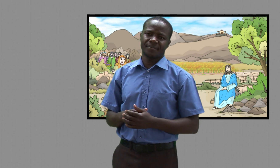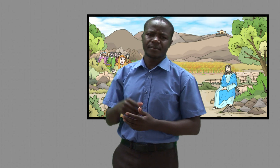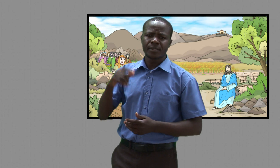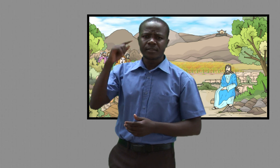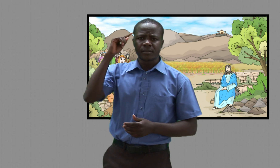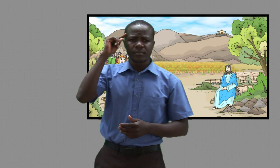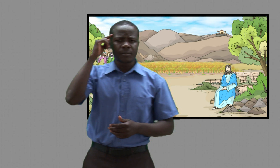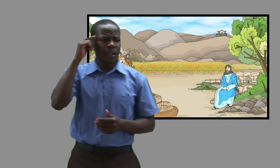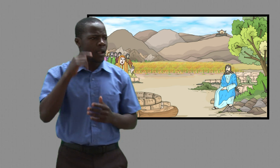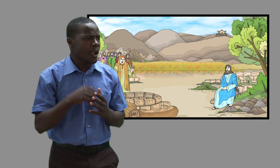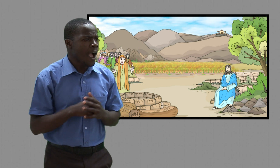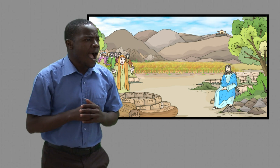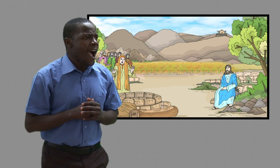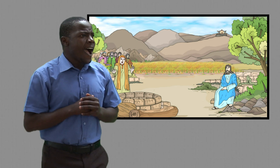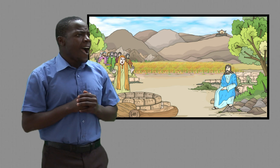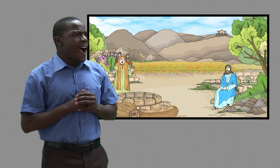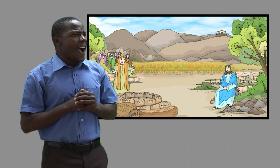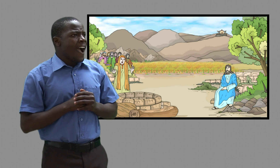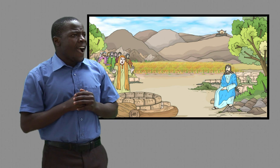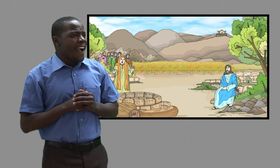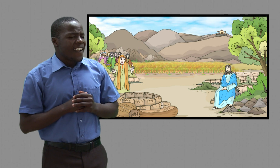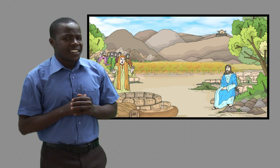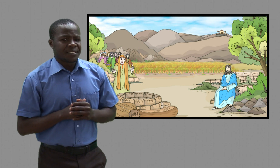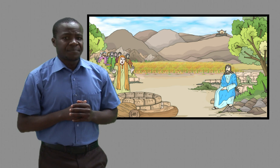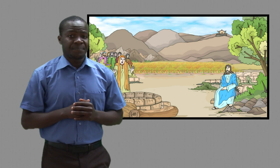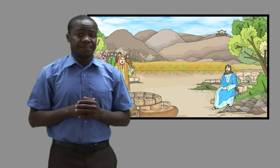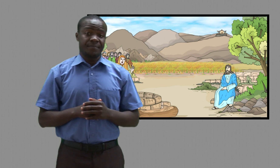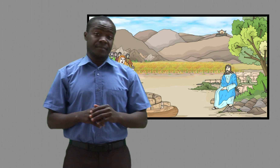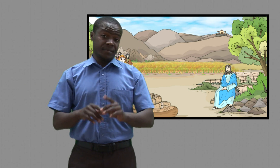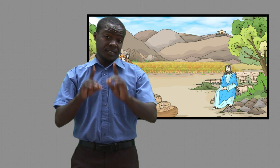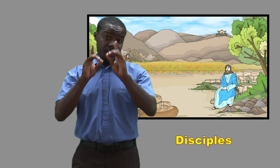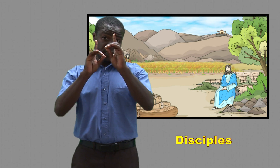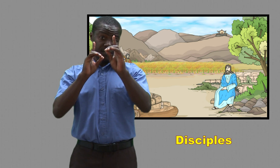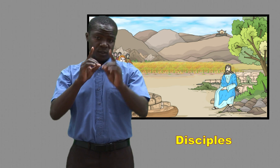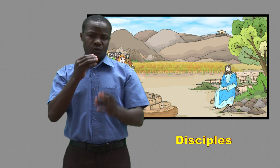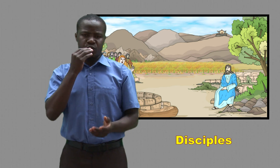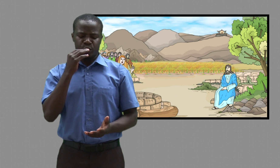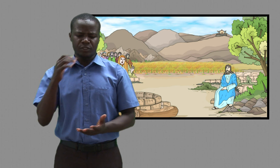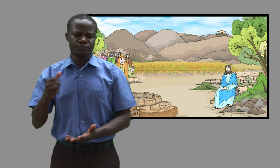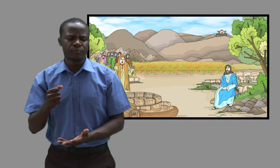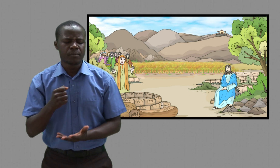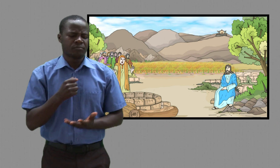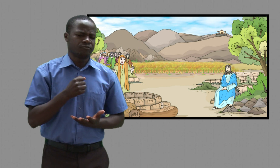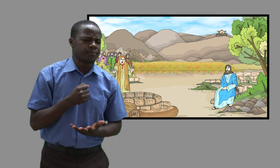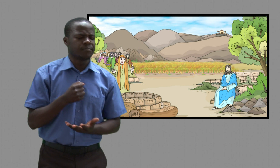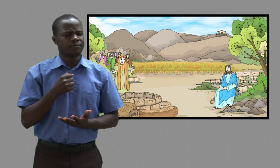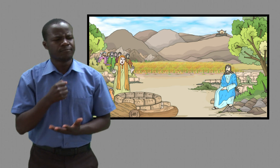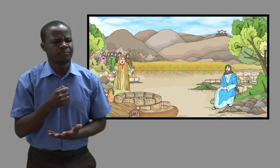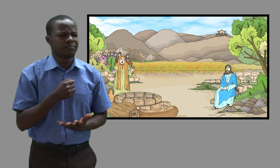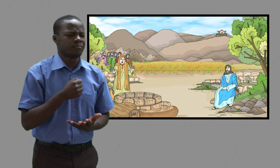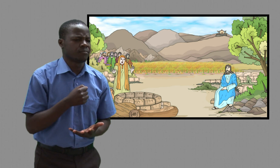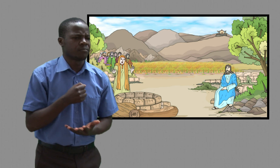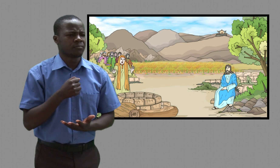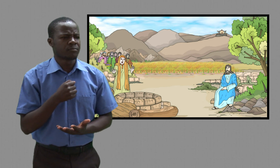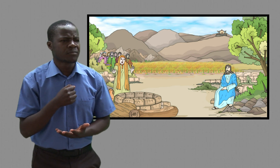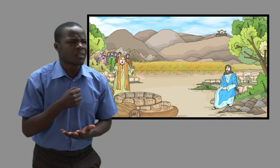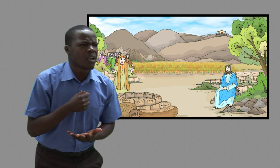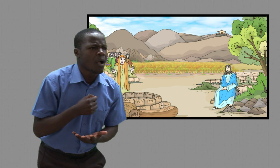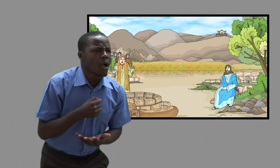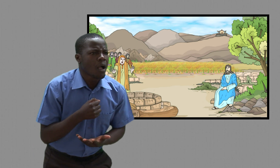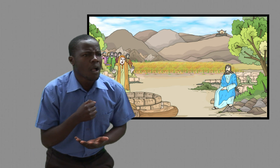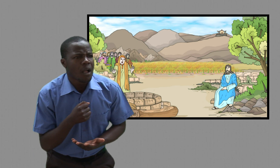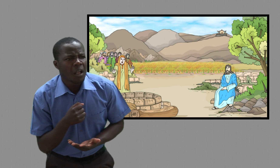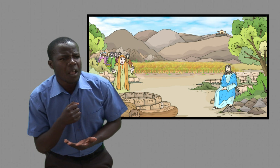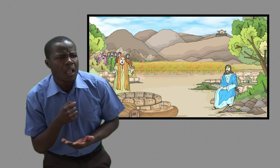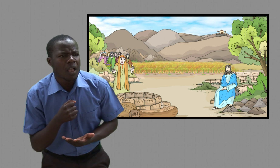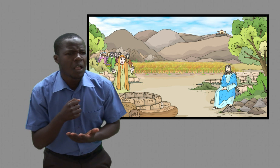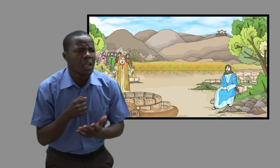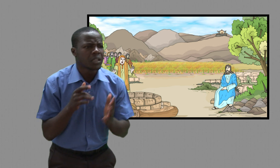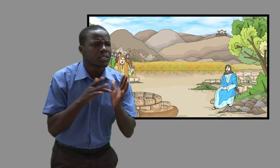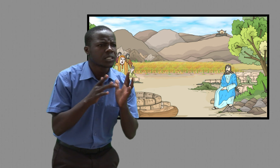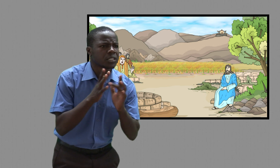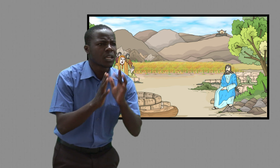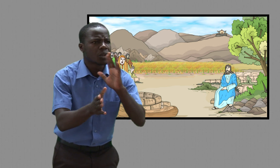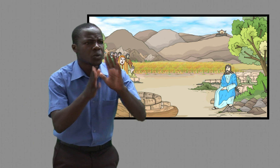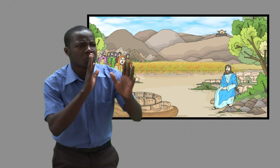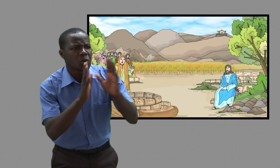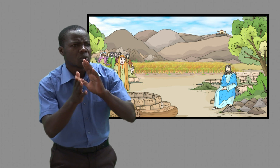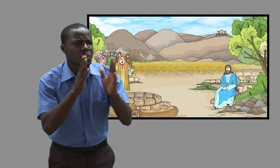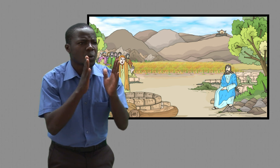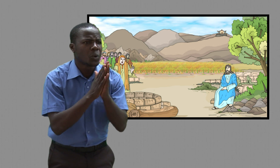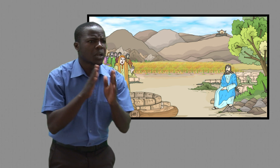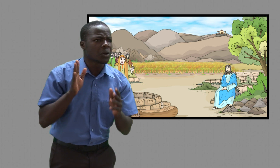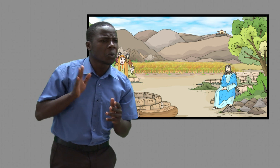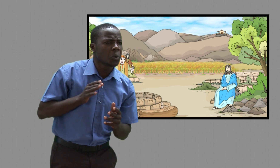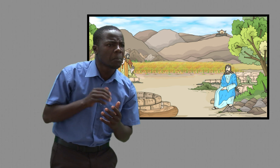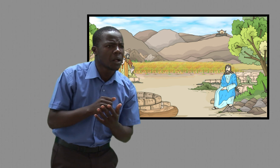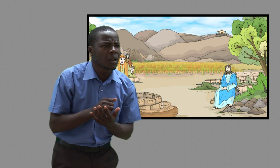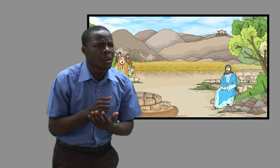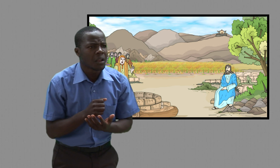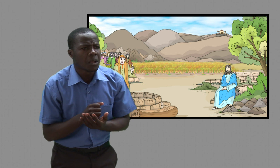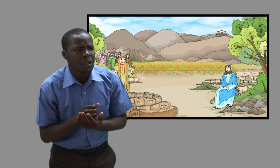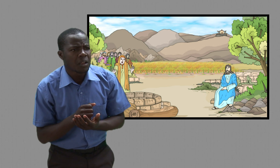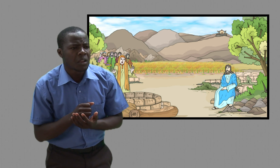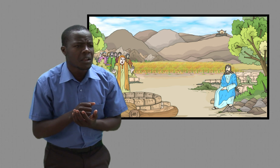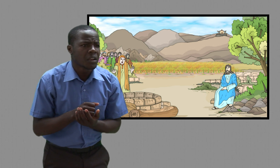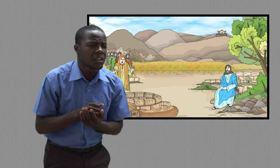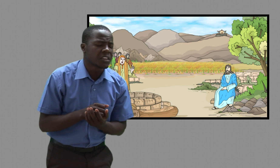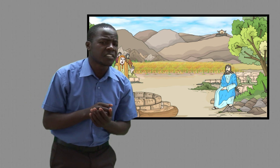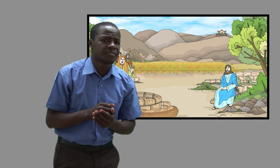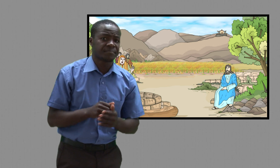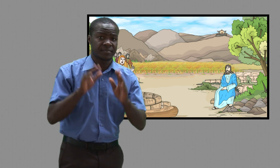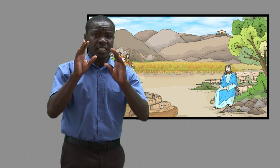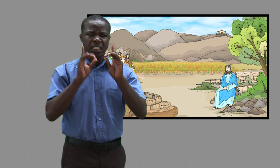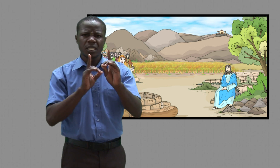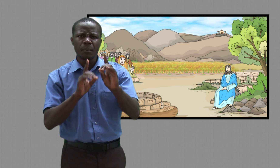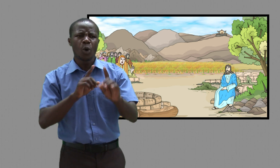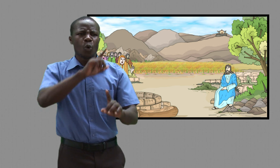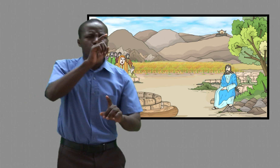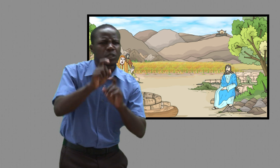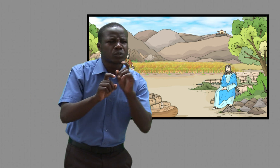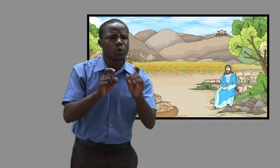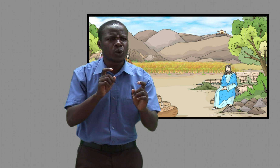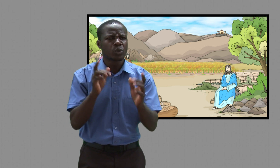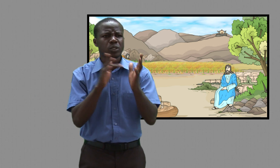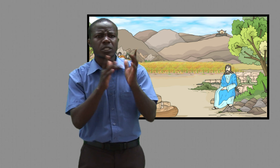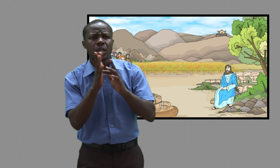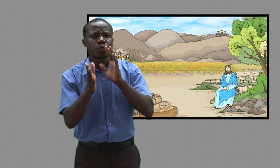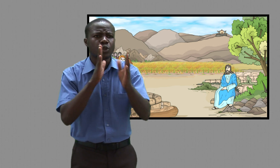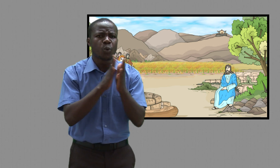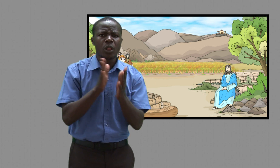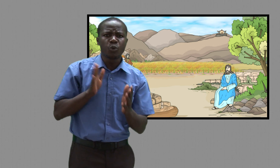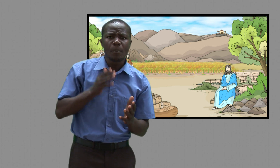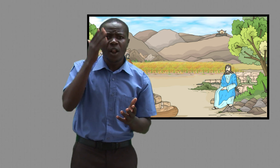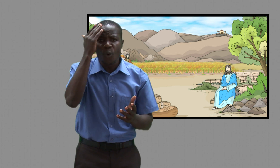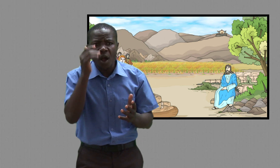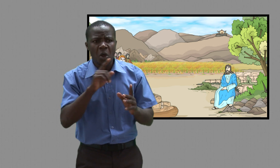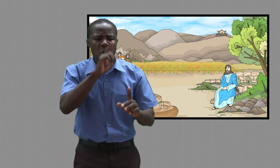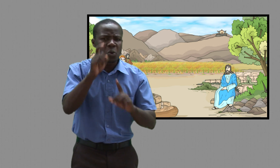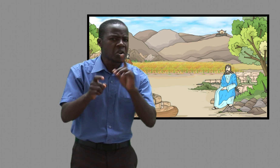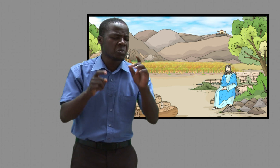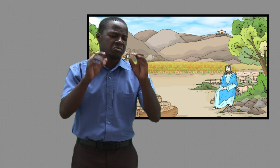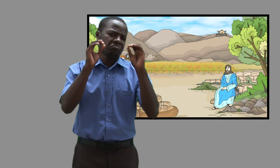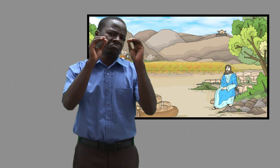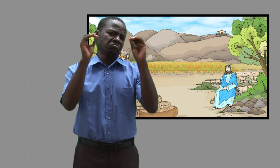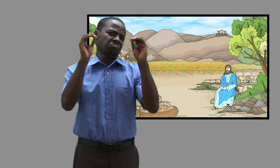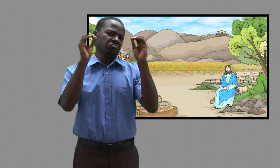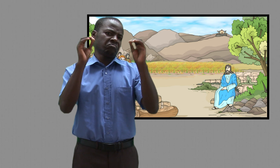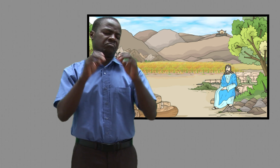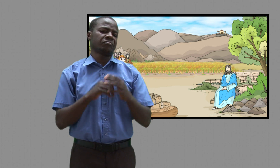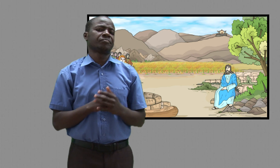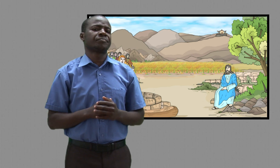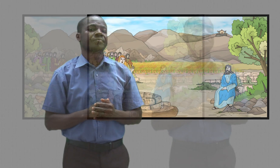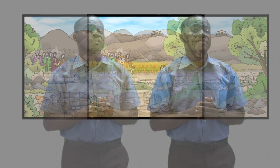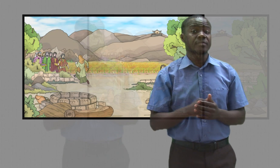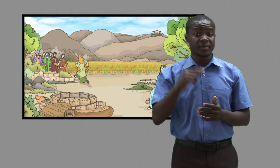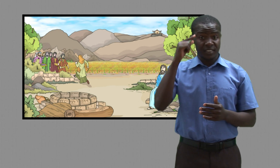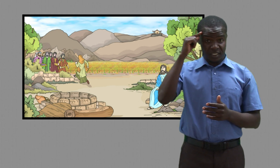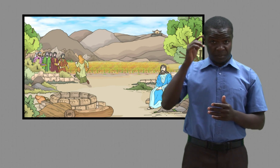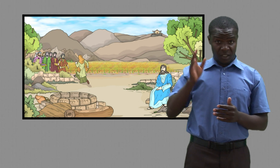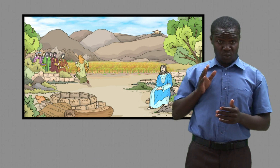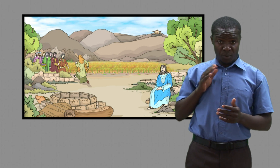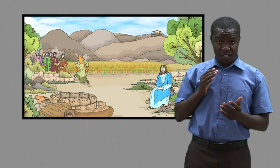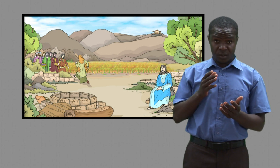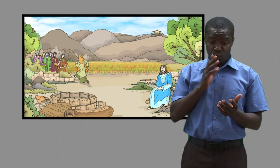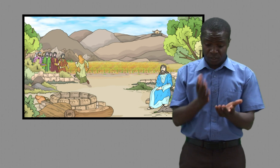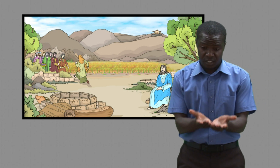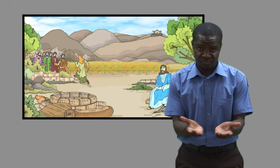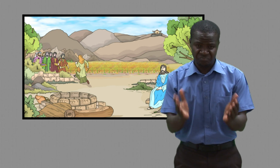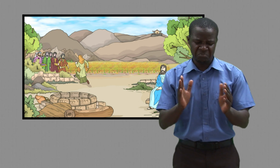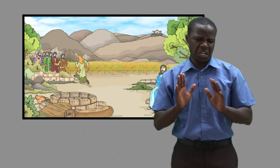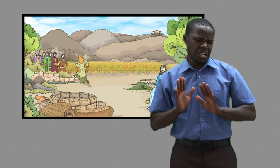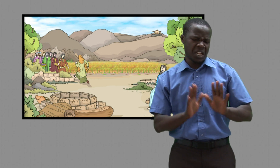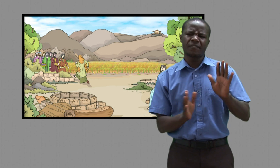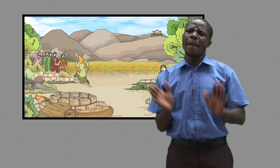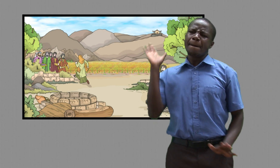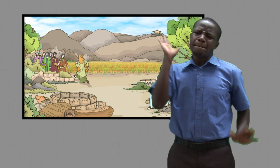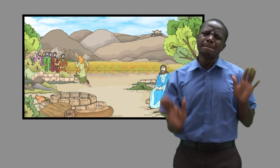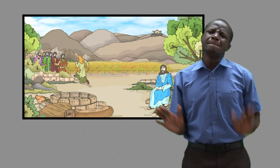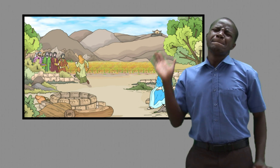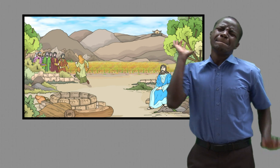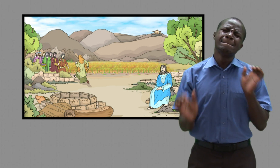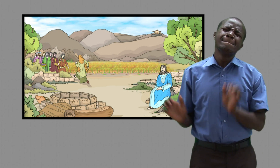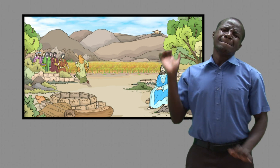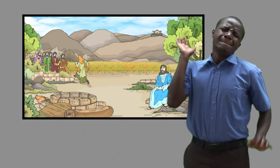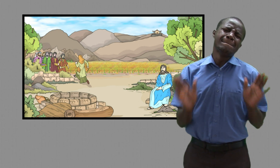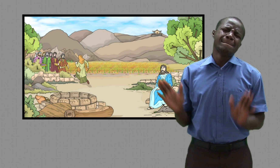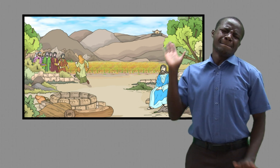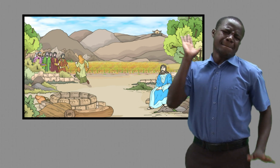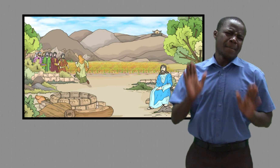Just then His disciples returned and were surprised that He was speaking with a woman. But no one asked Him, “What do You want from her?” or “Why are You talking with her?”